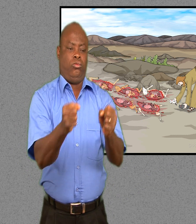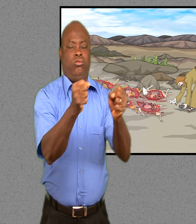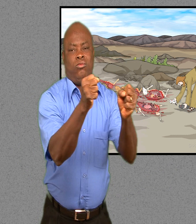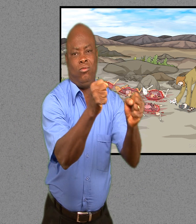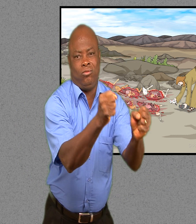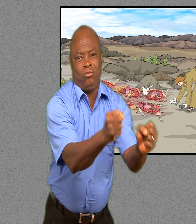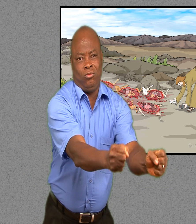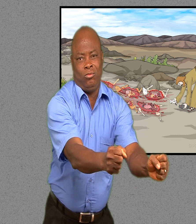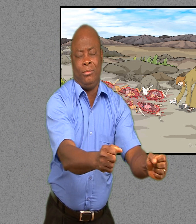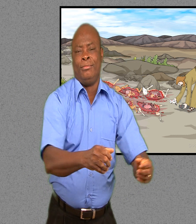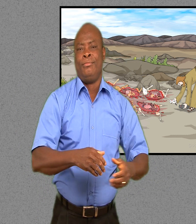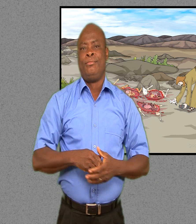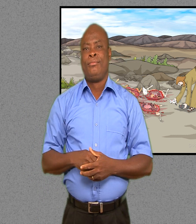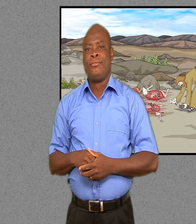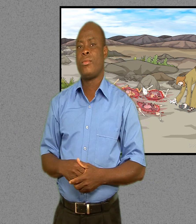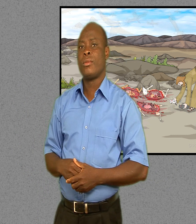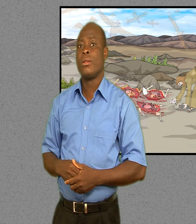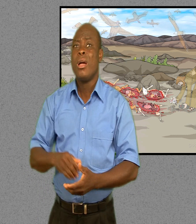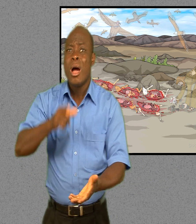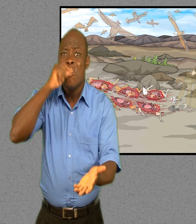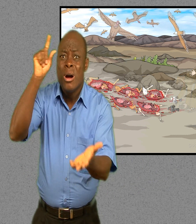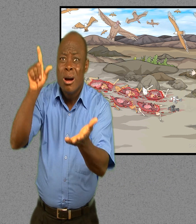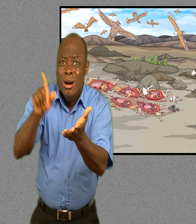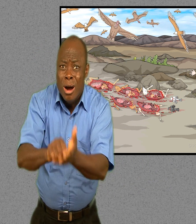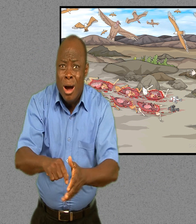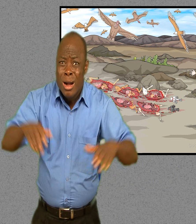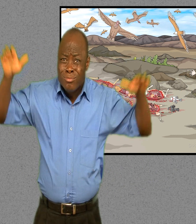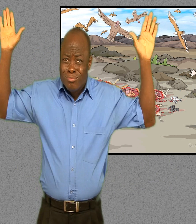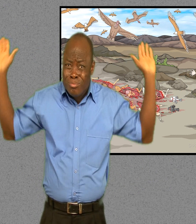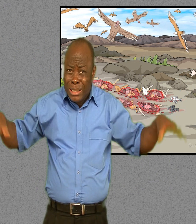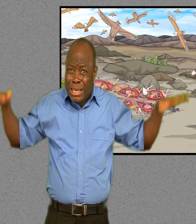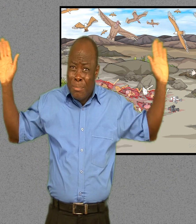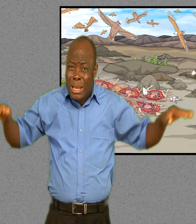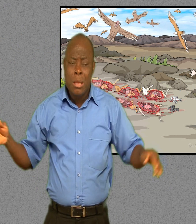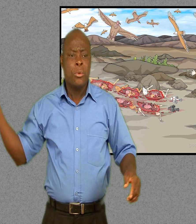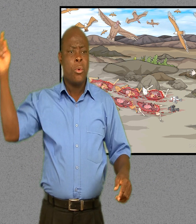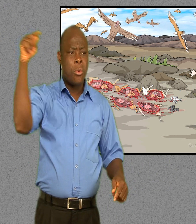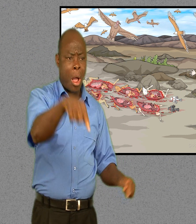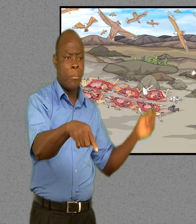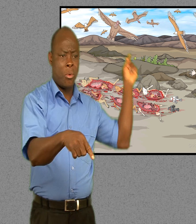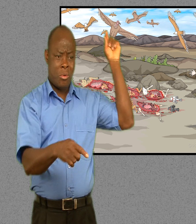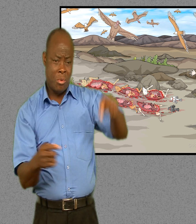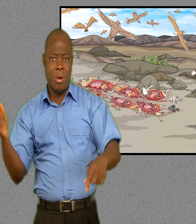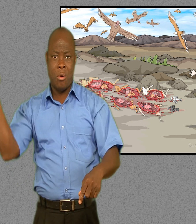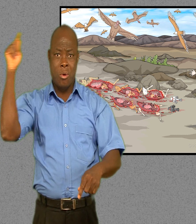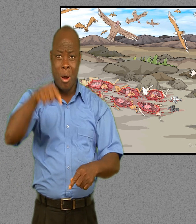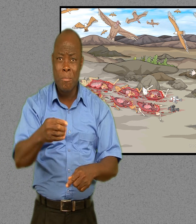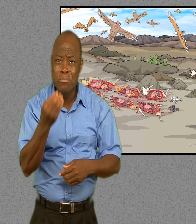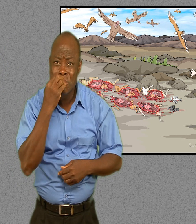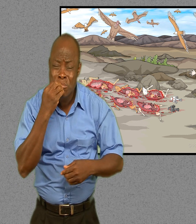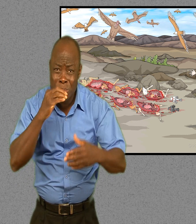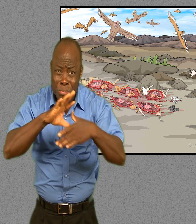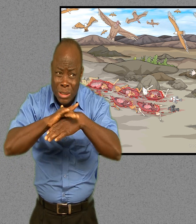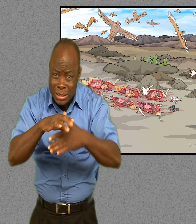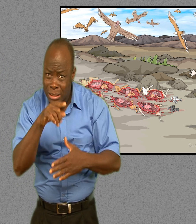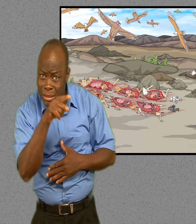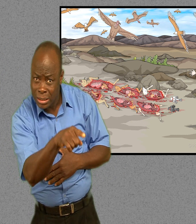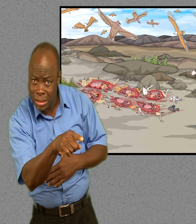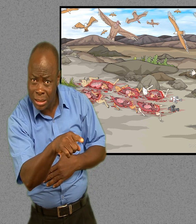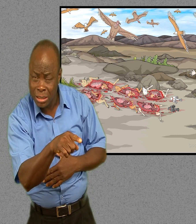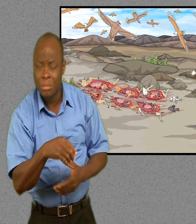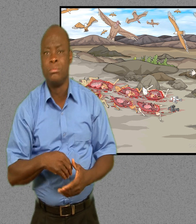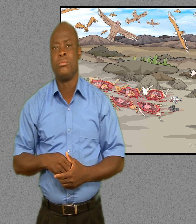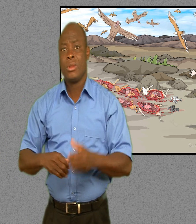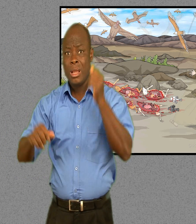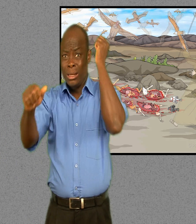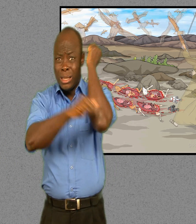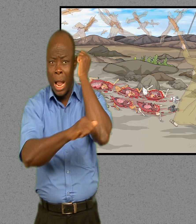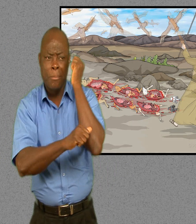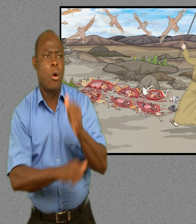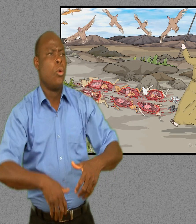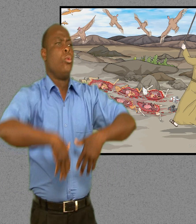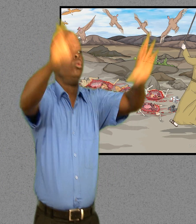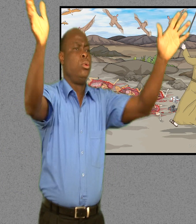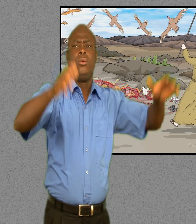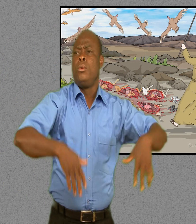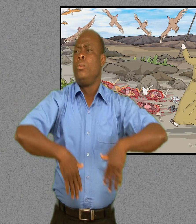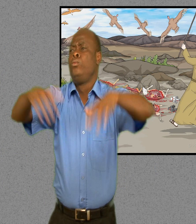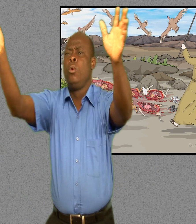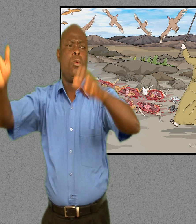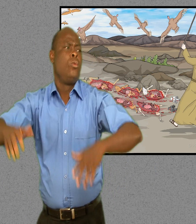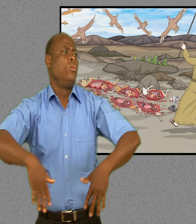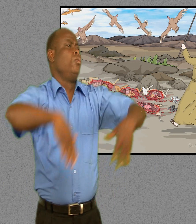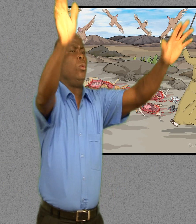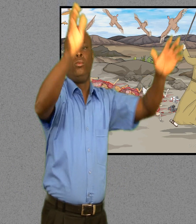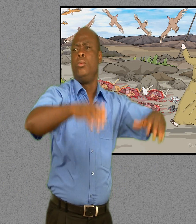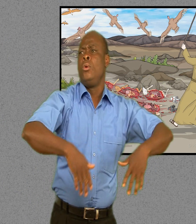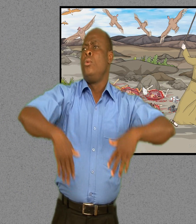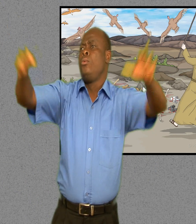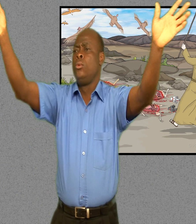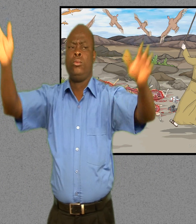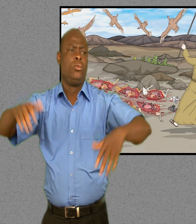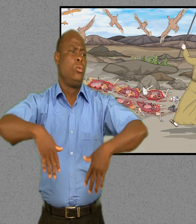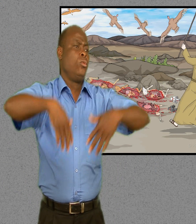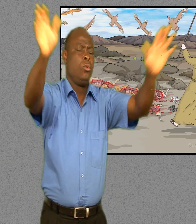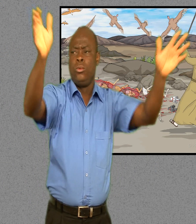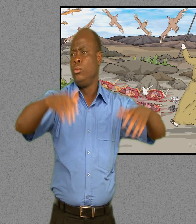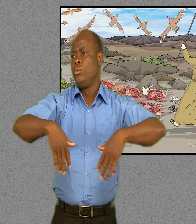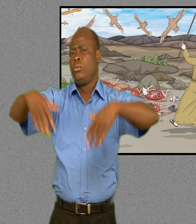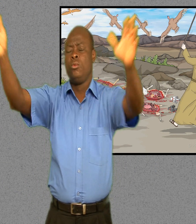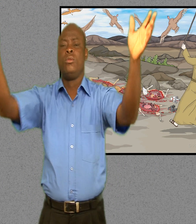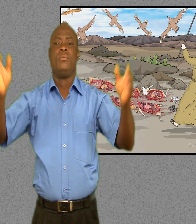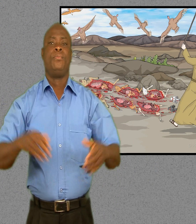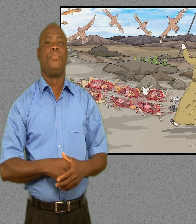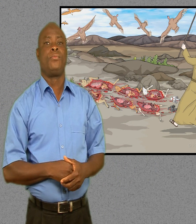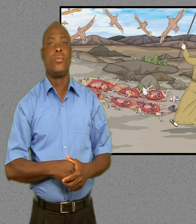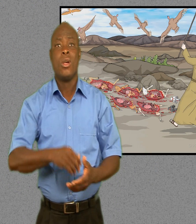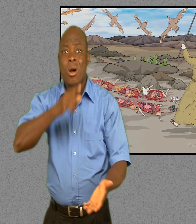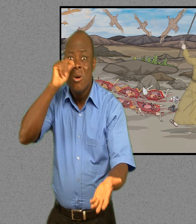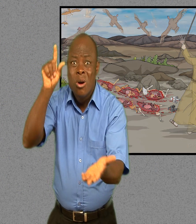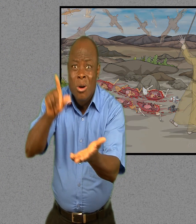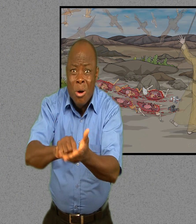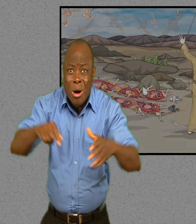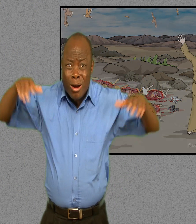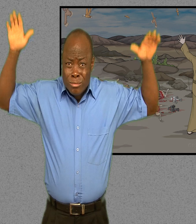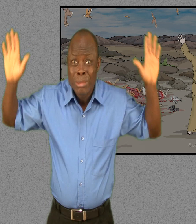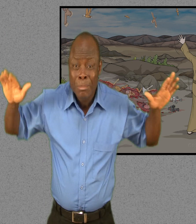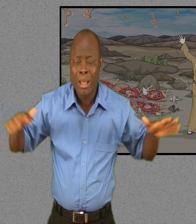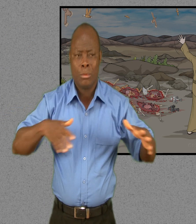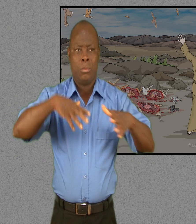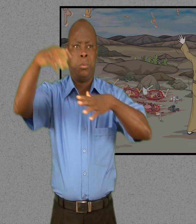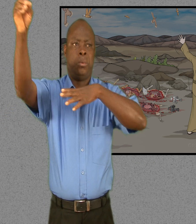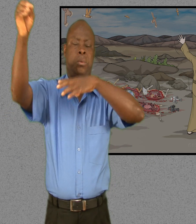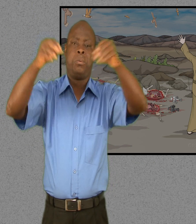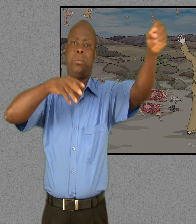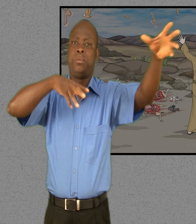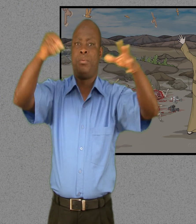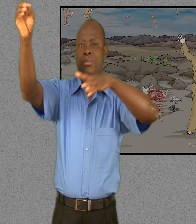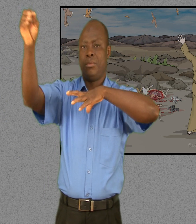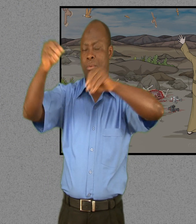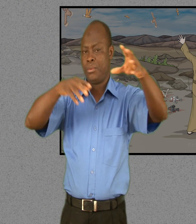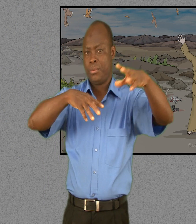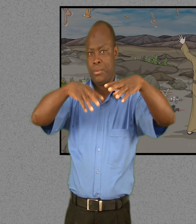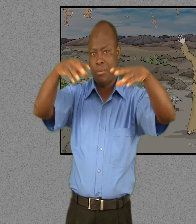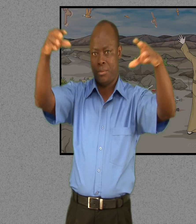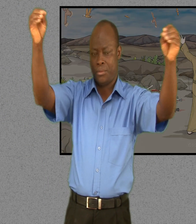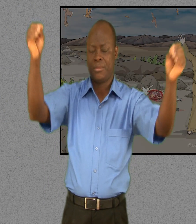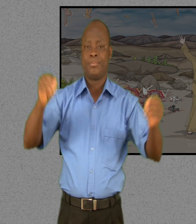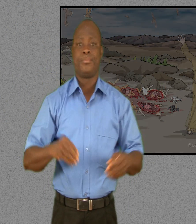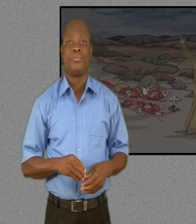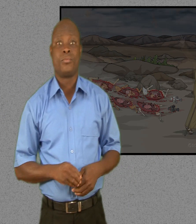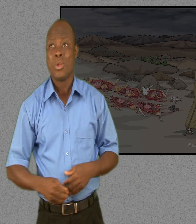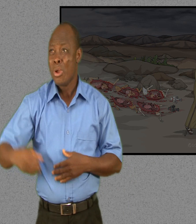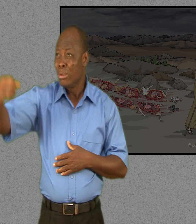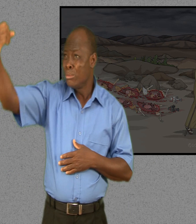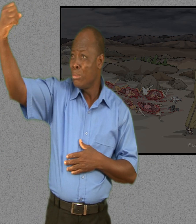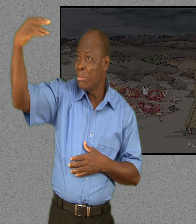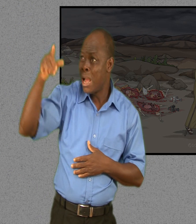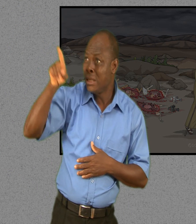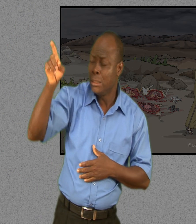And the birds of prey descended on the carcasses, but Abram drove them away.